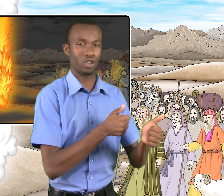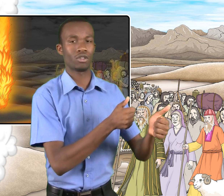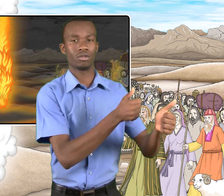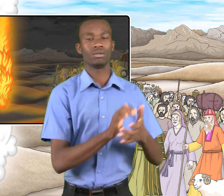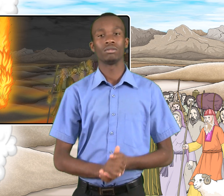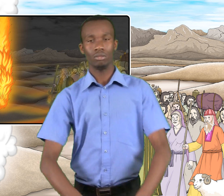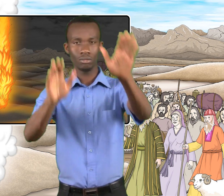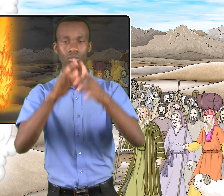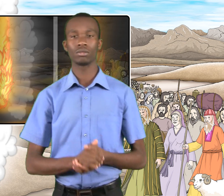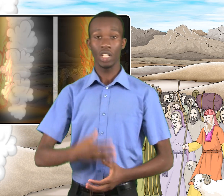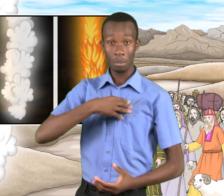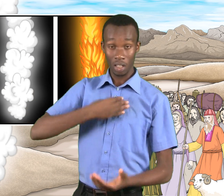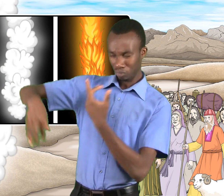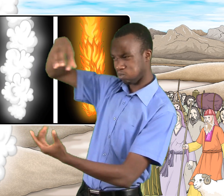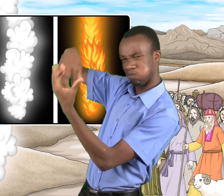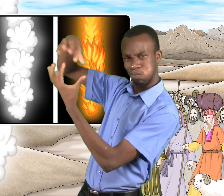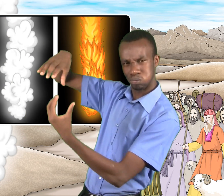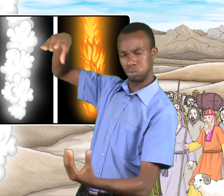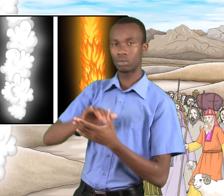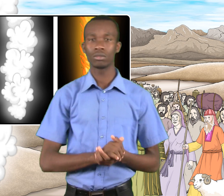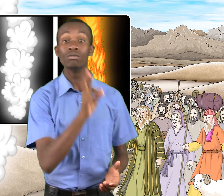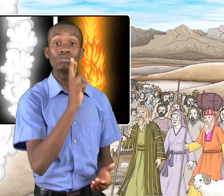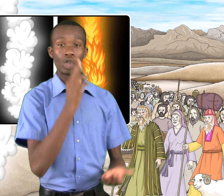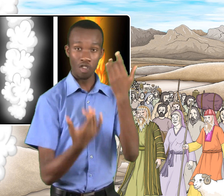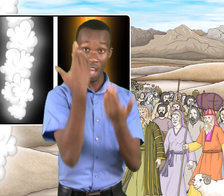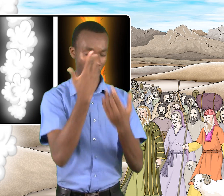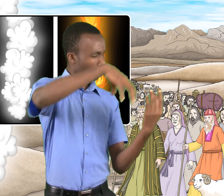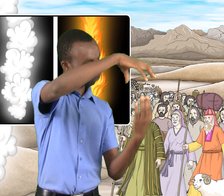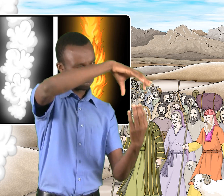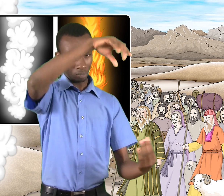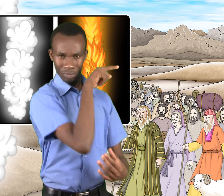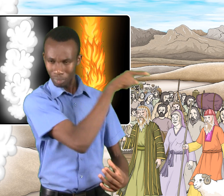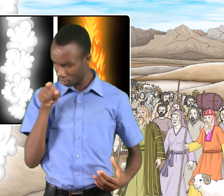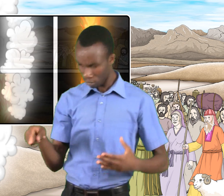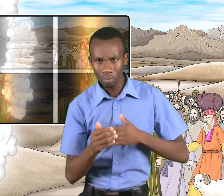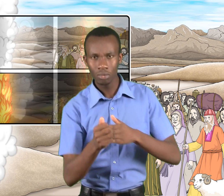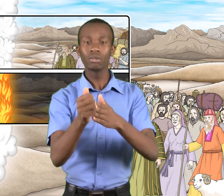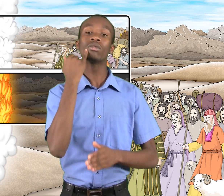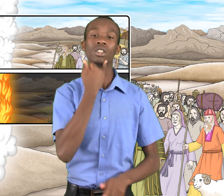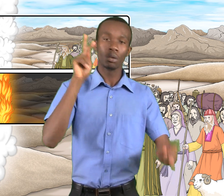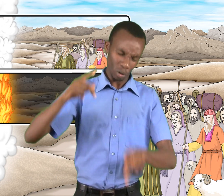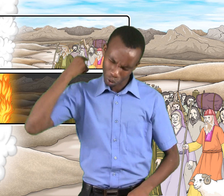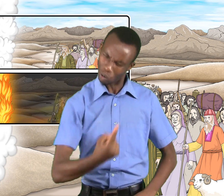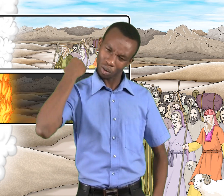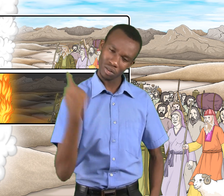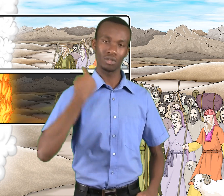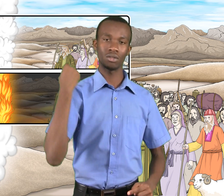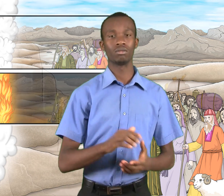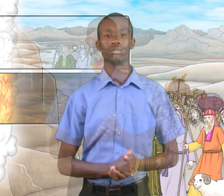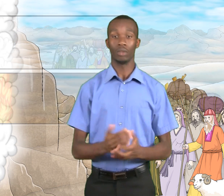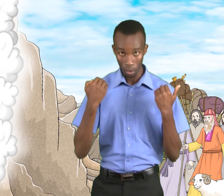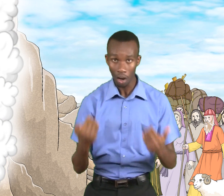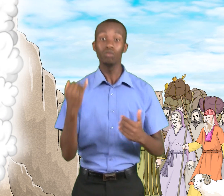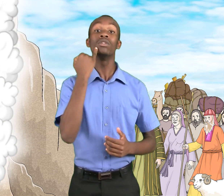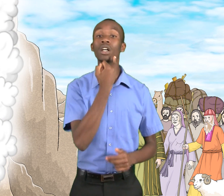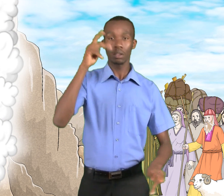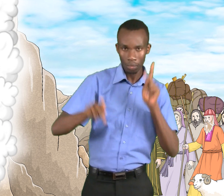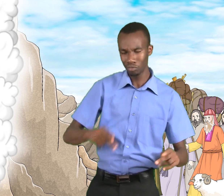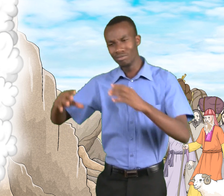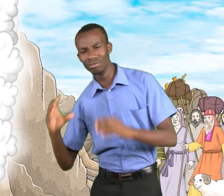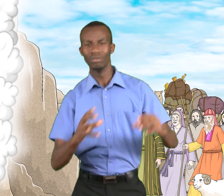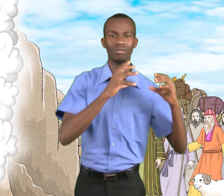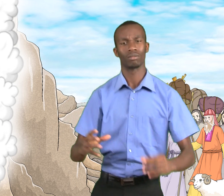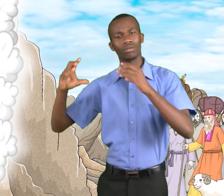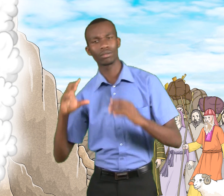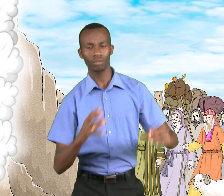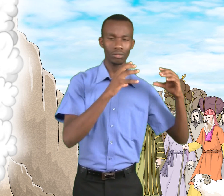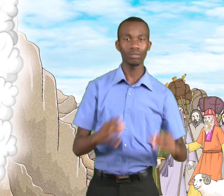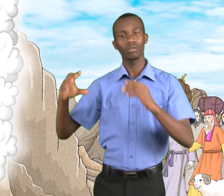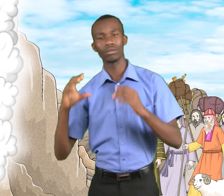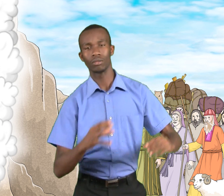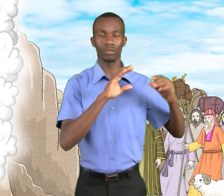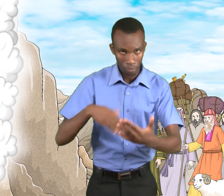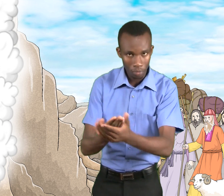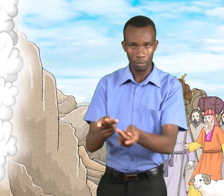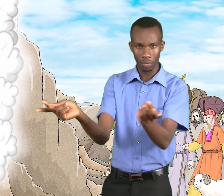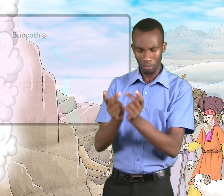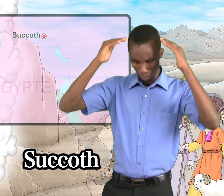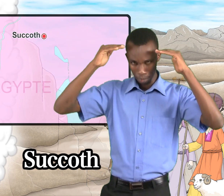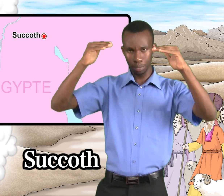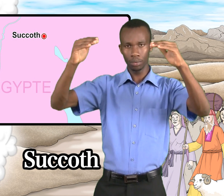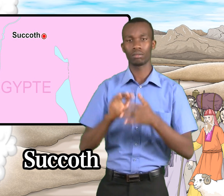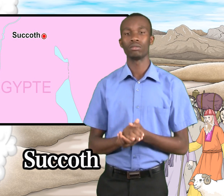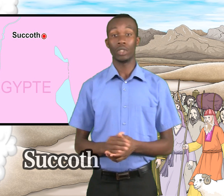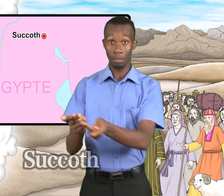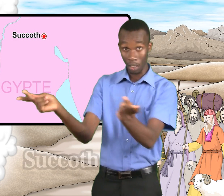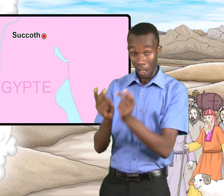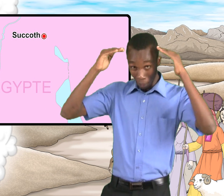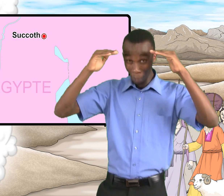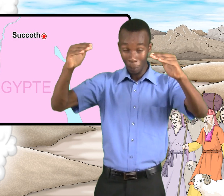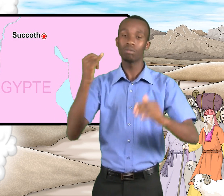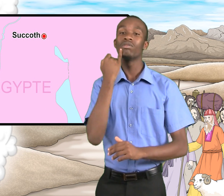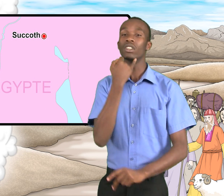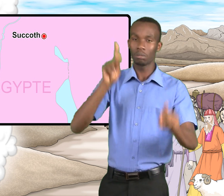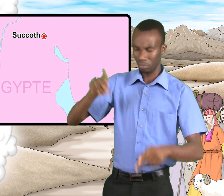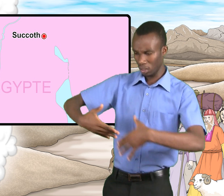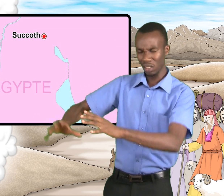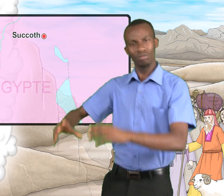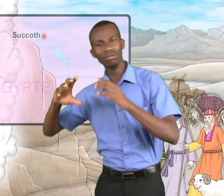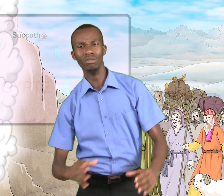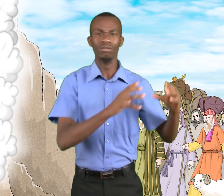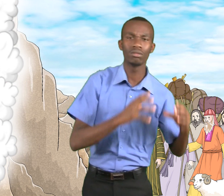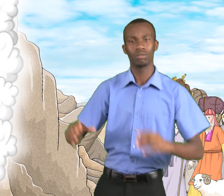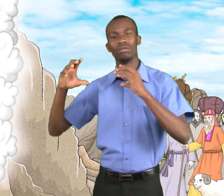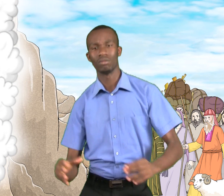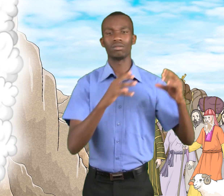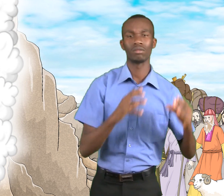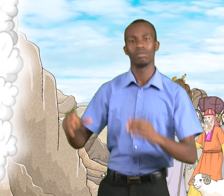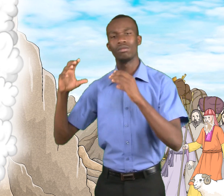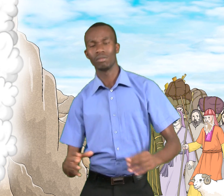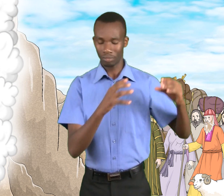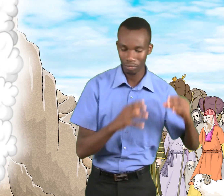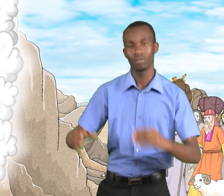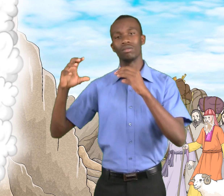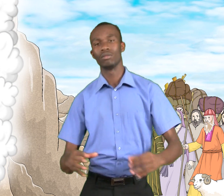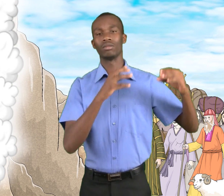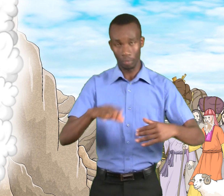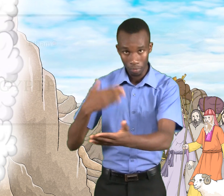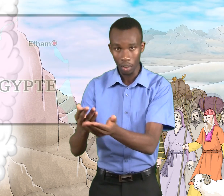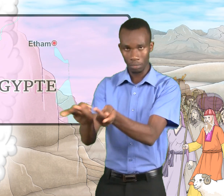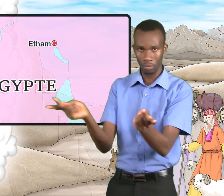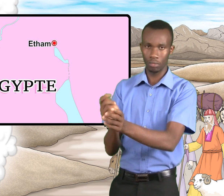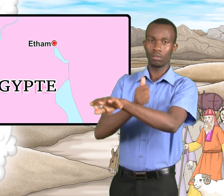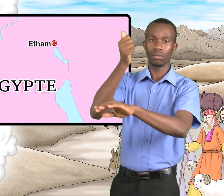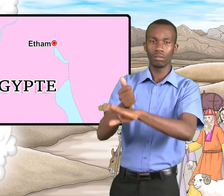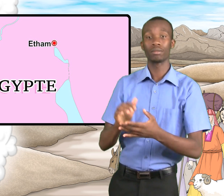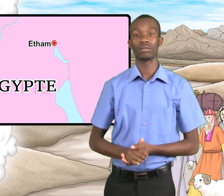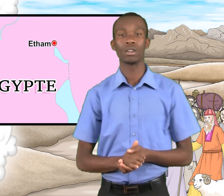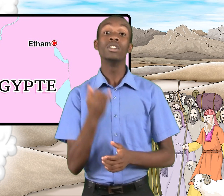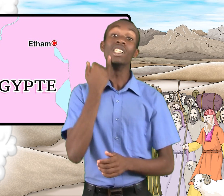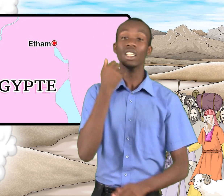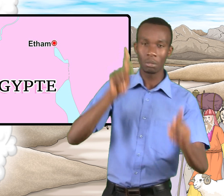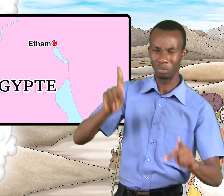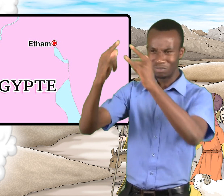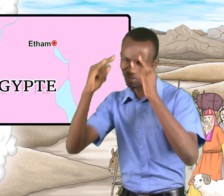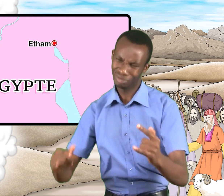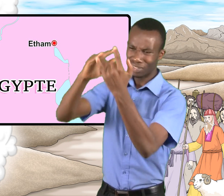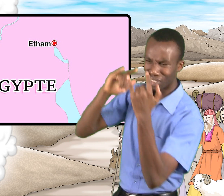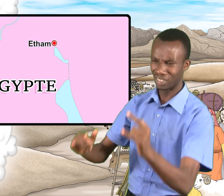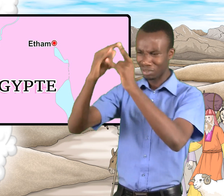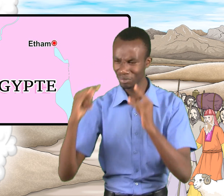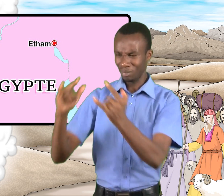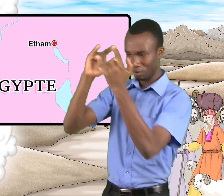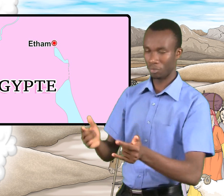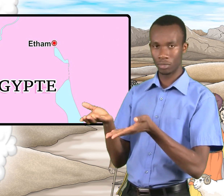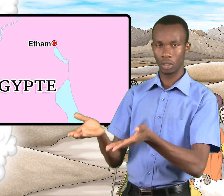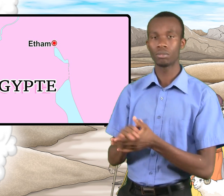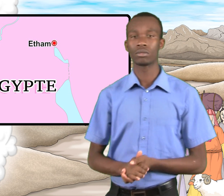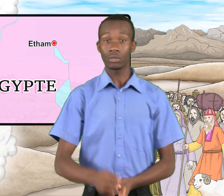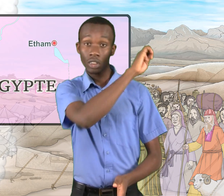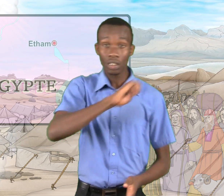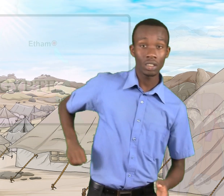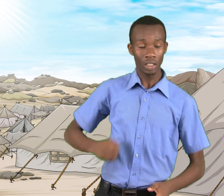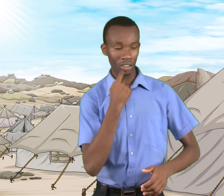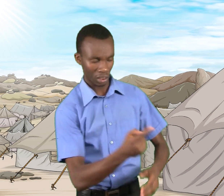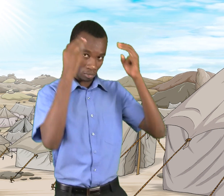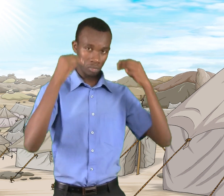Neither the pillar of cloud by day nor the pillar of fire by night left its place before the people.